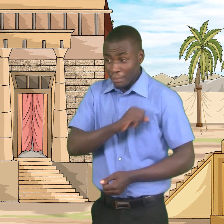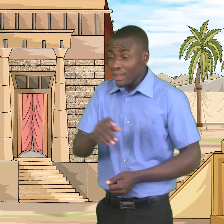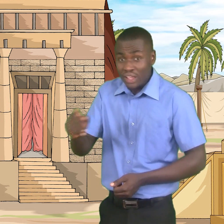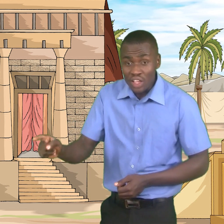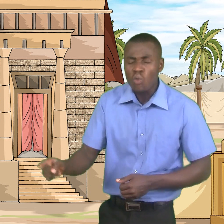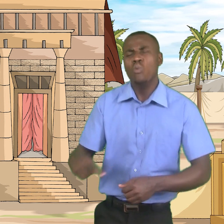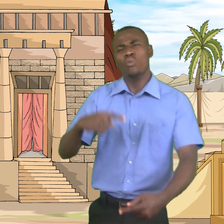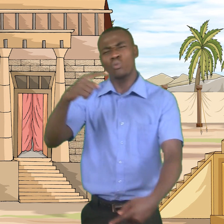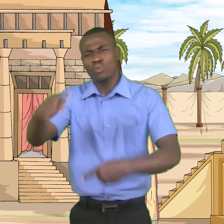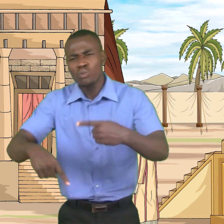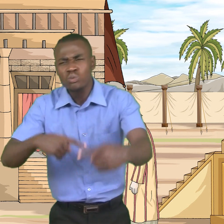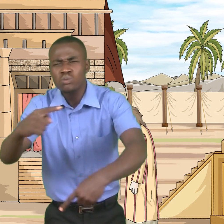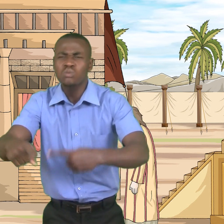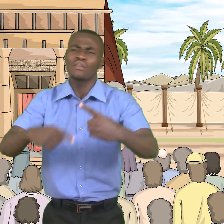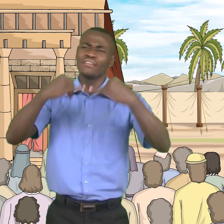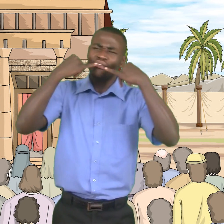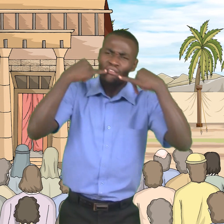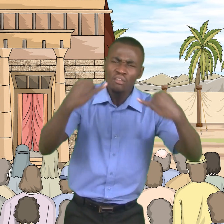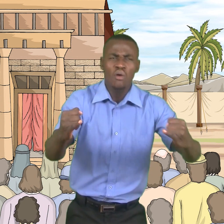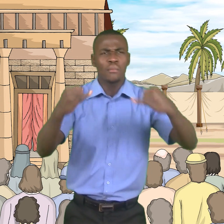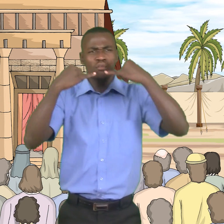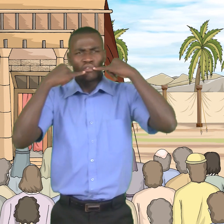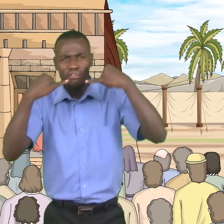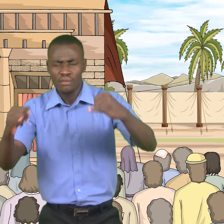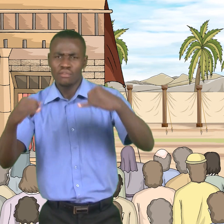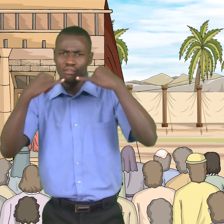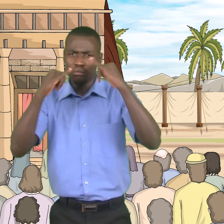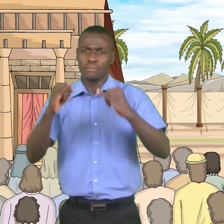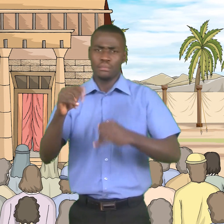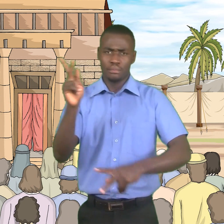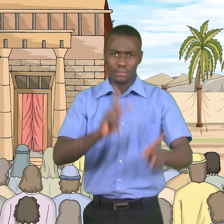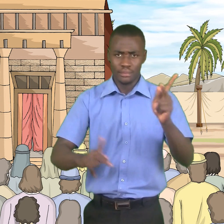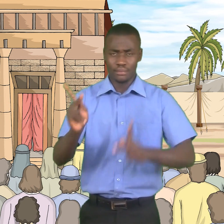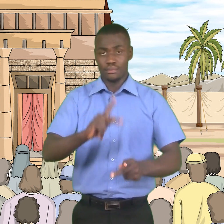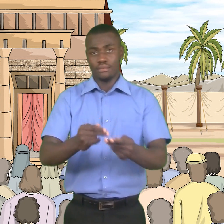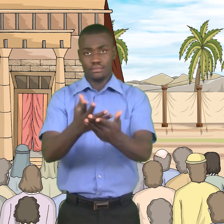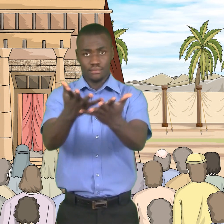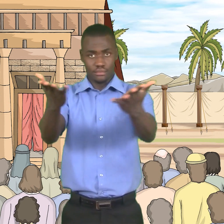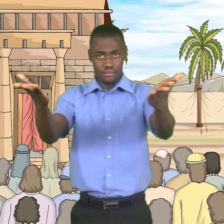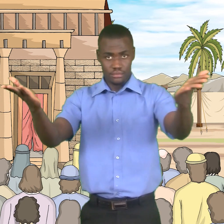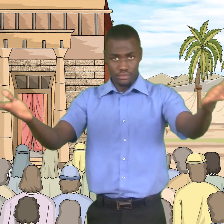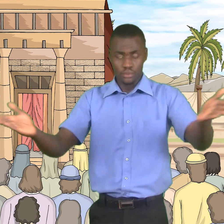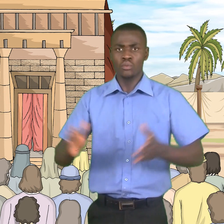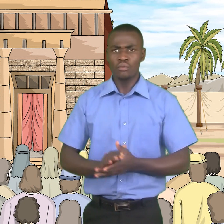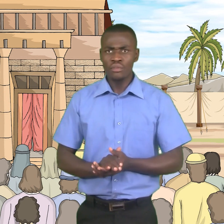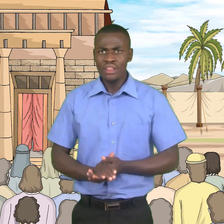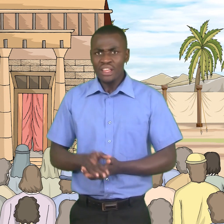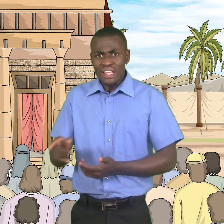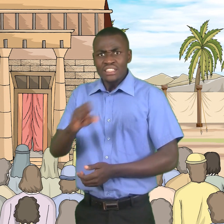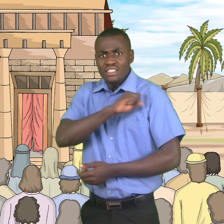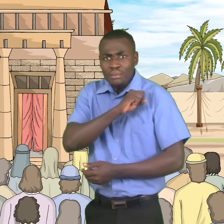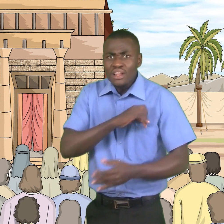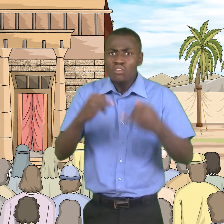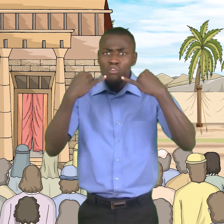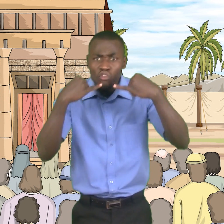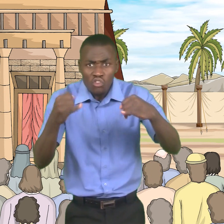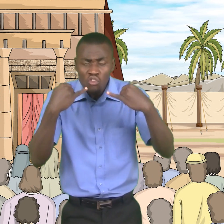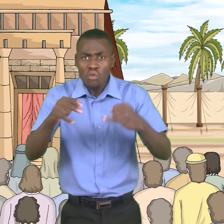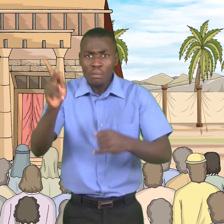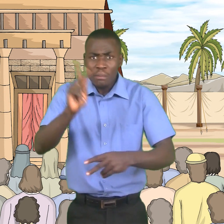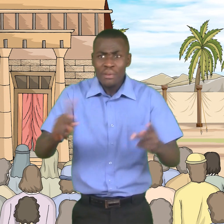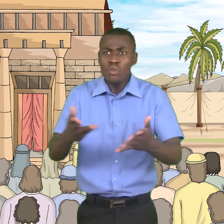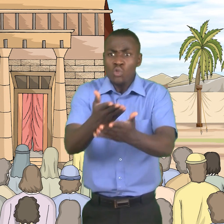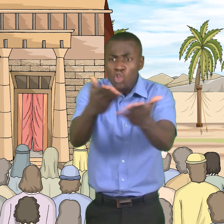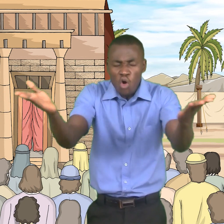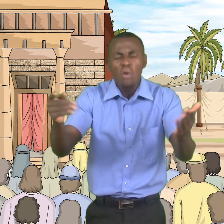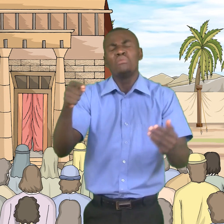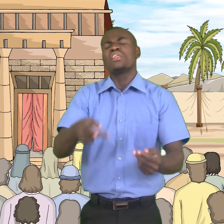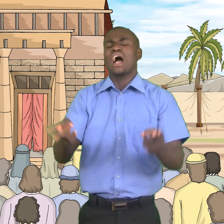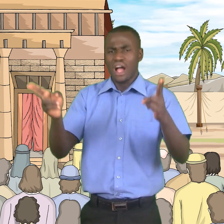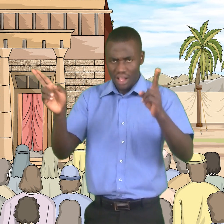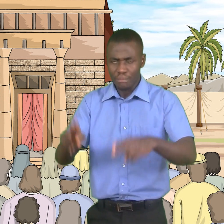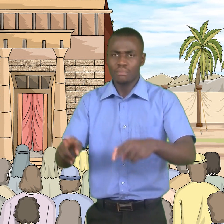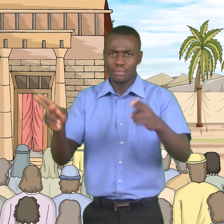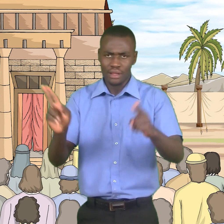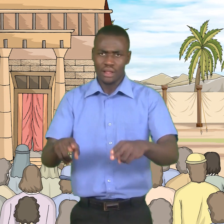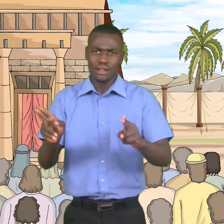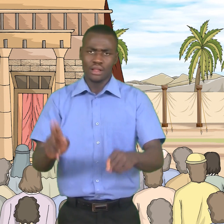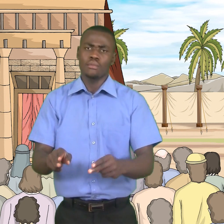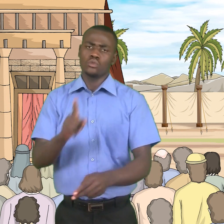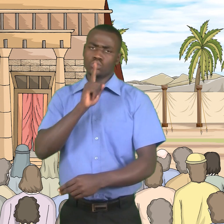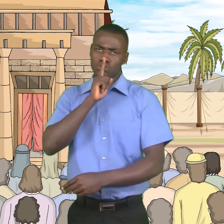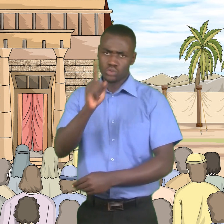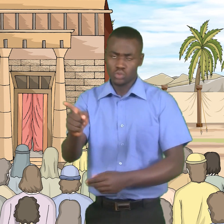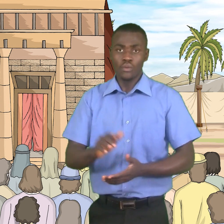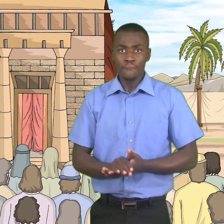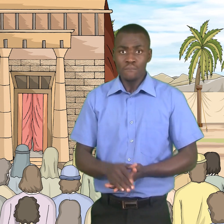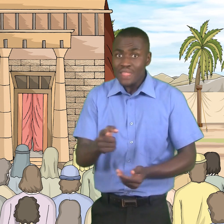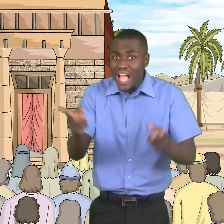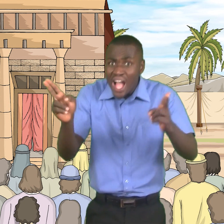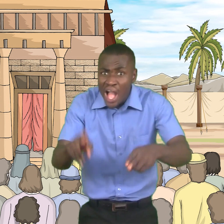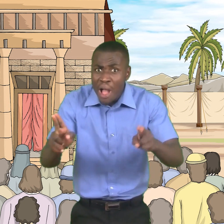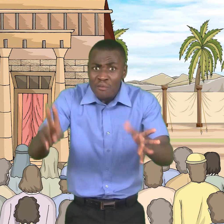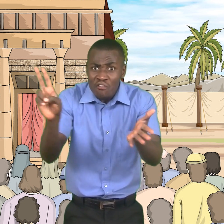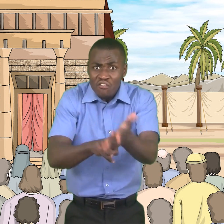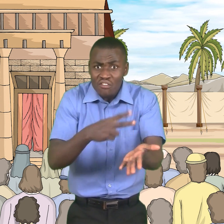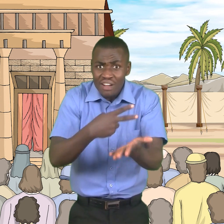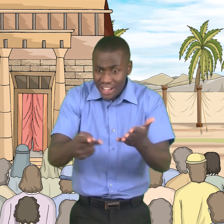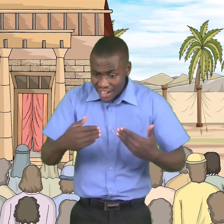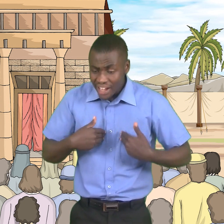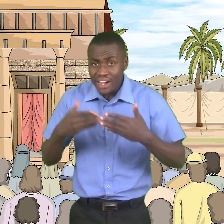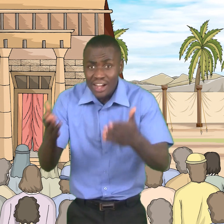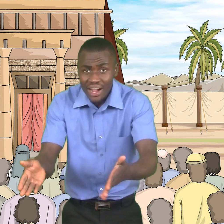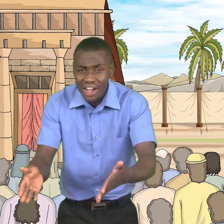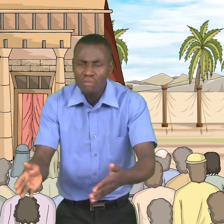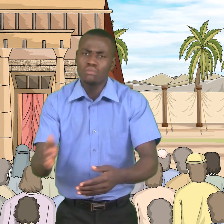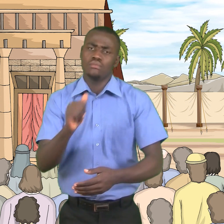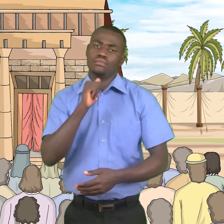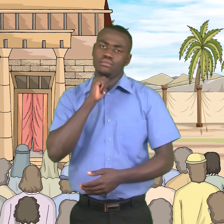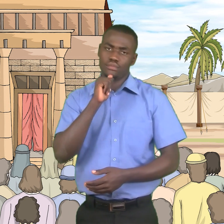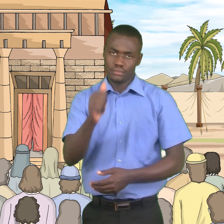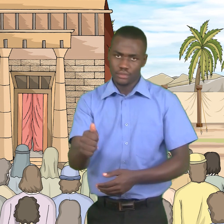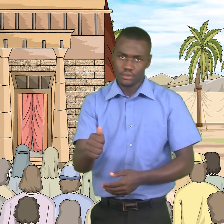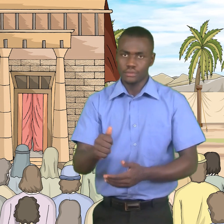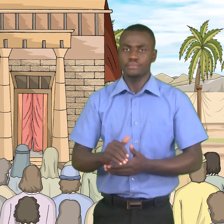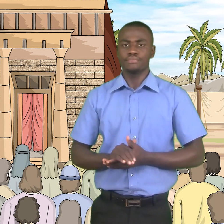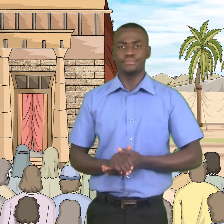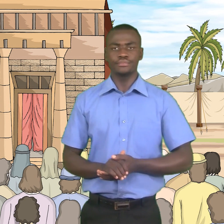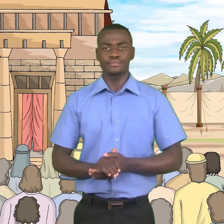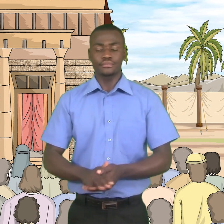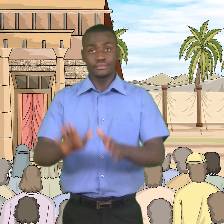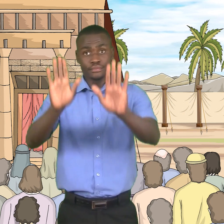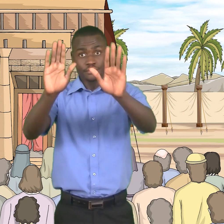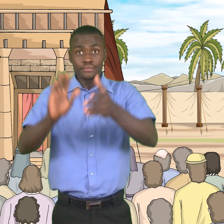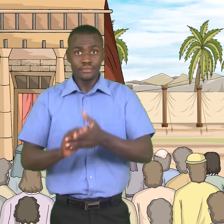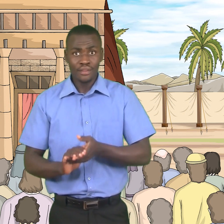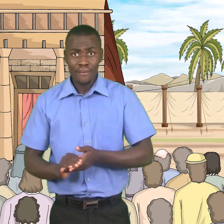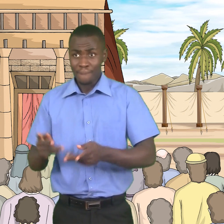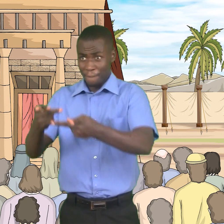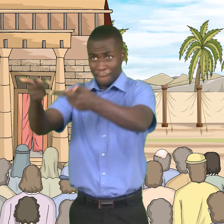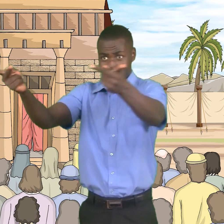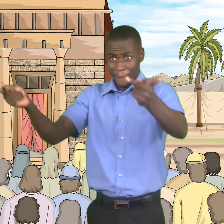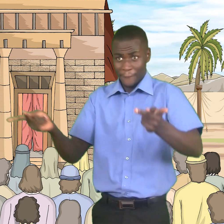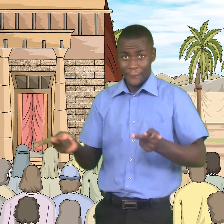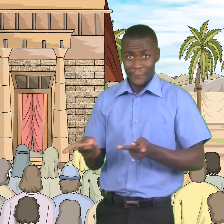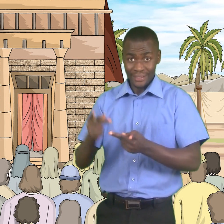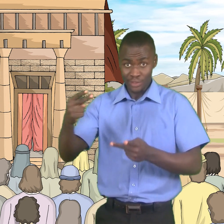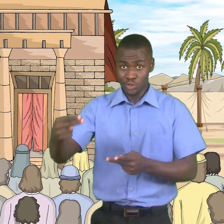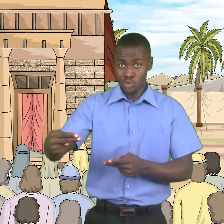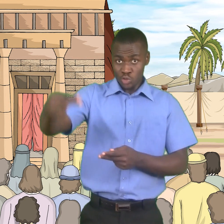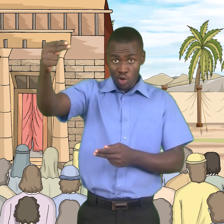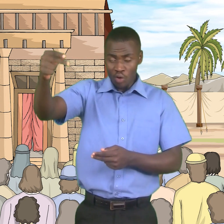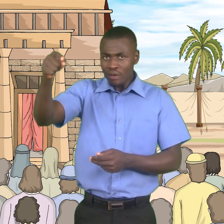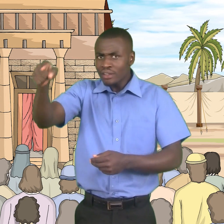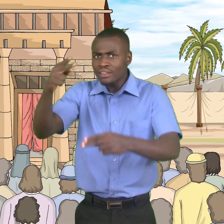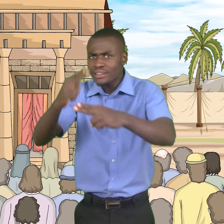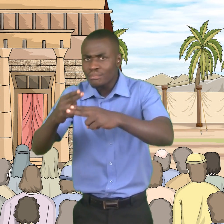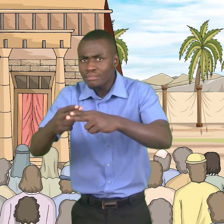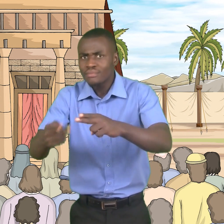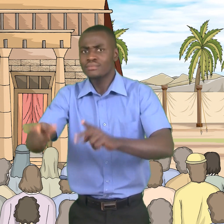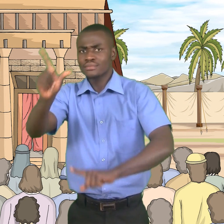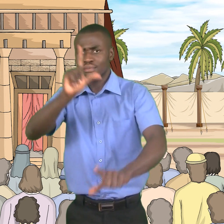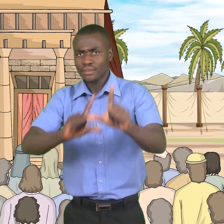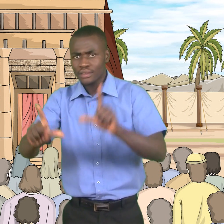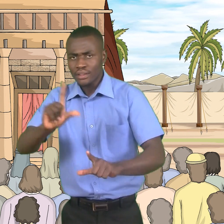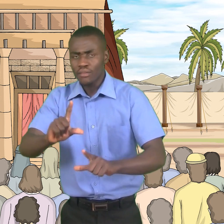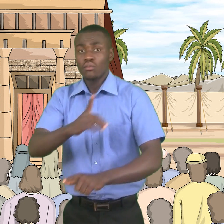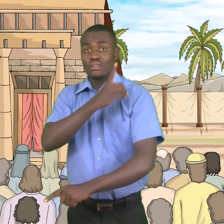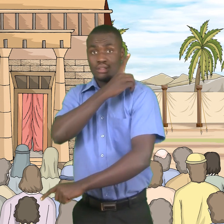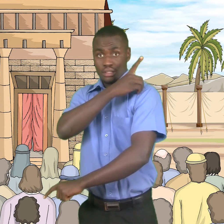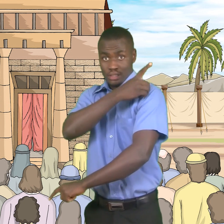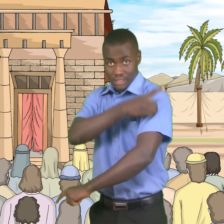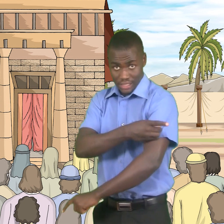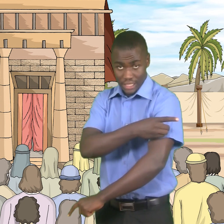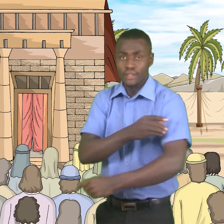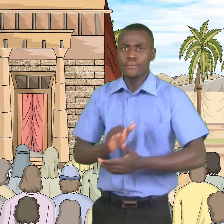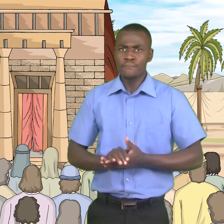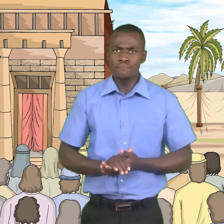So all Israel from Dan to Beersheba knew that Samuel was confirmed as a prophet of the LORD.